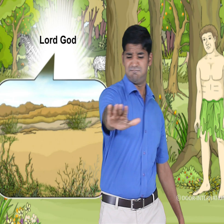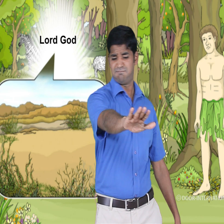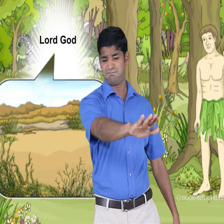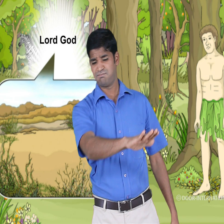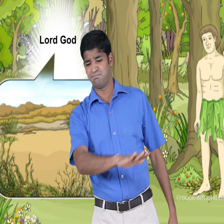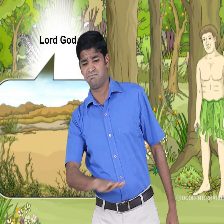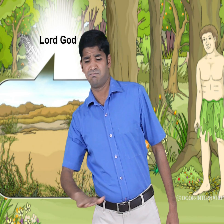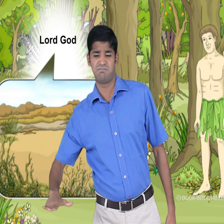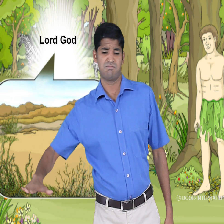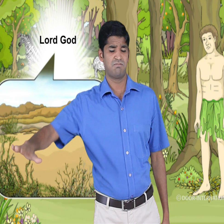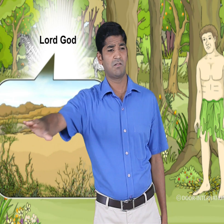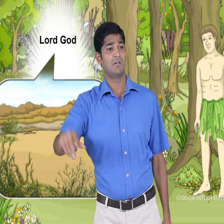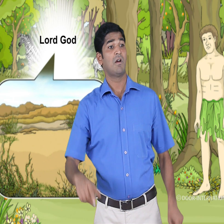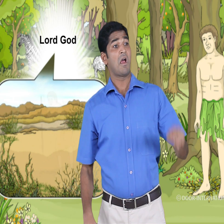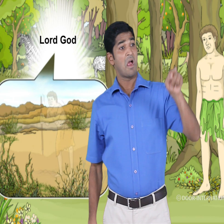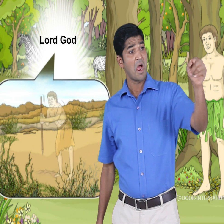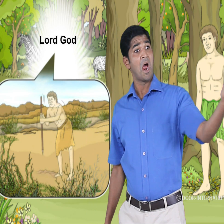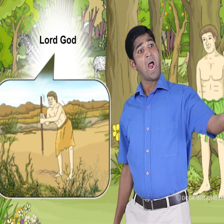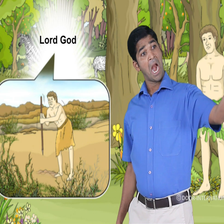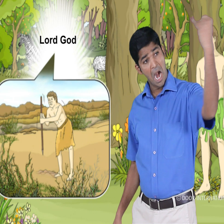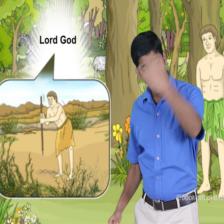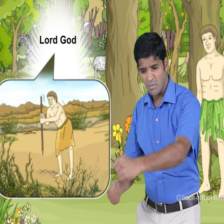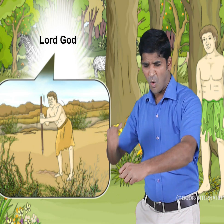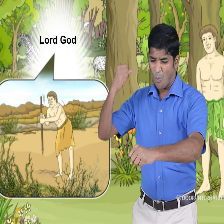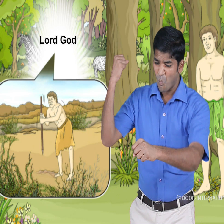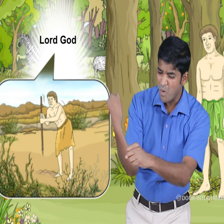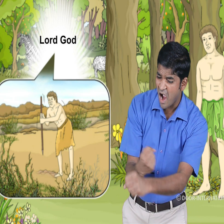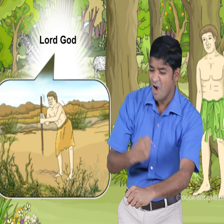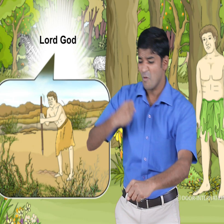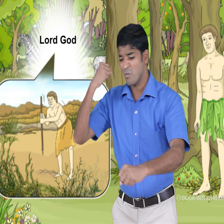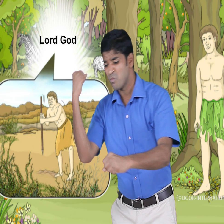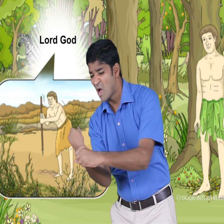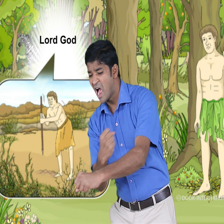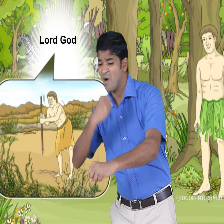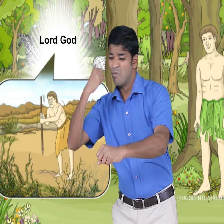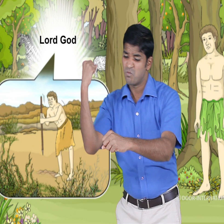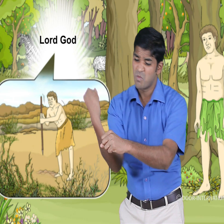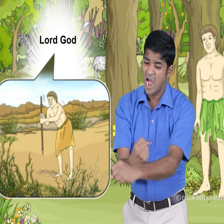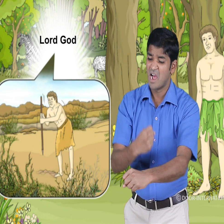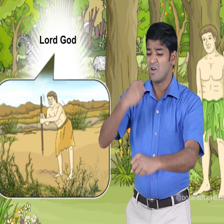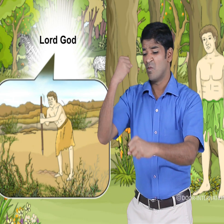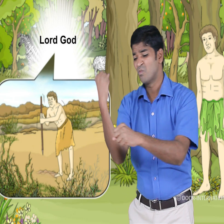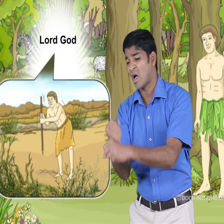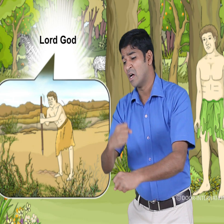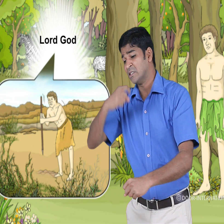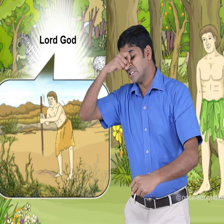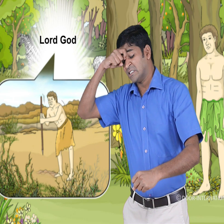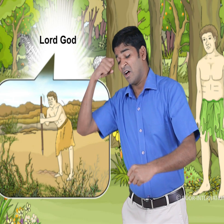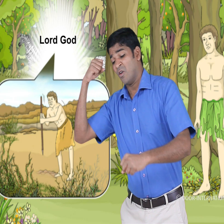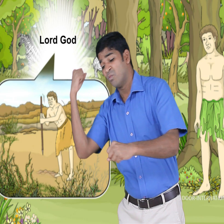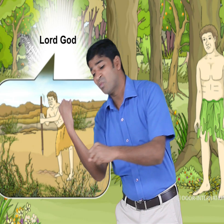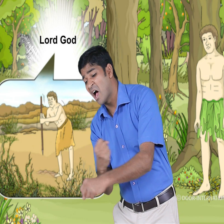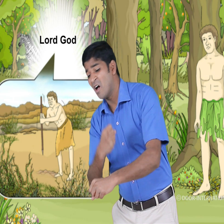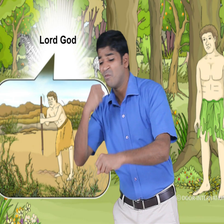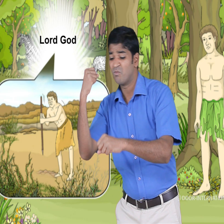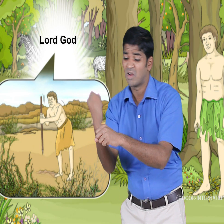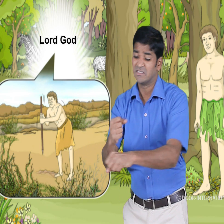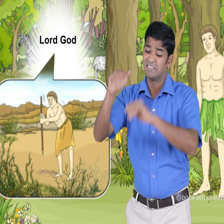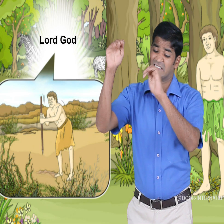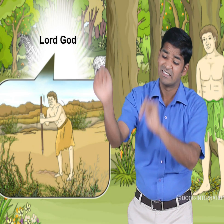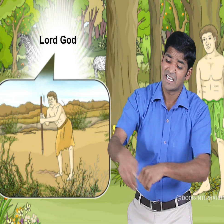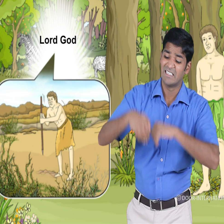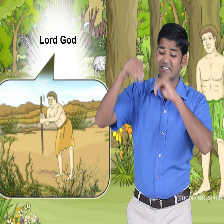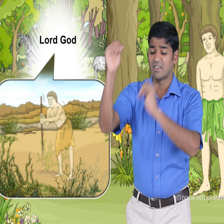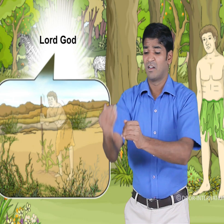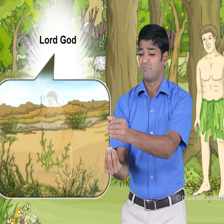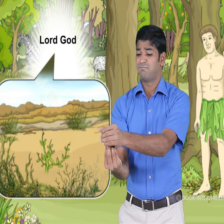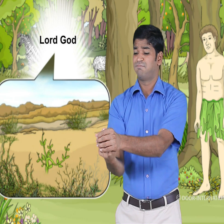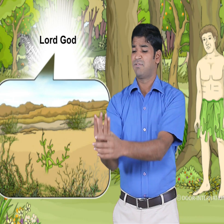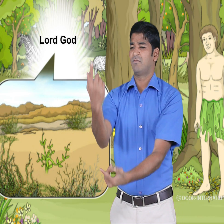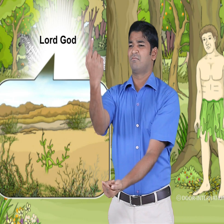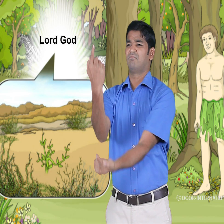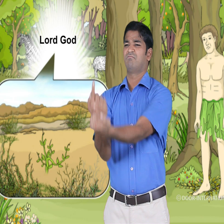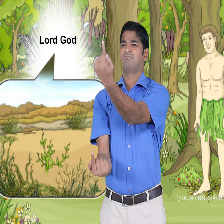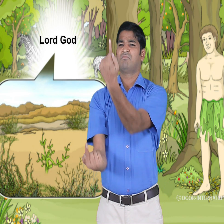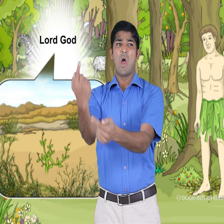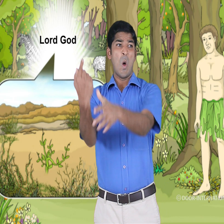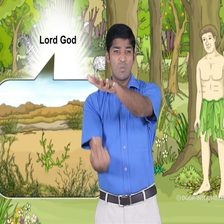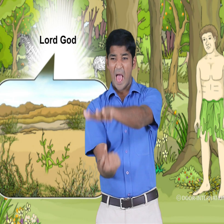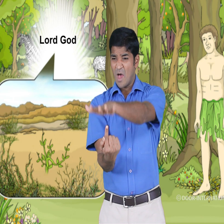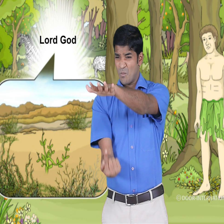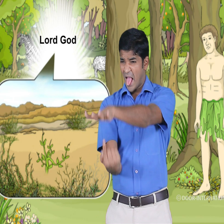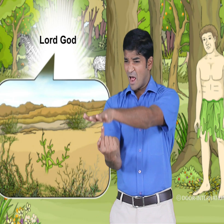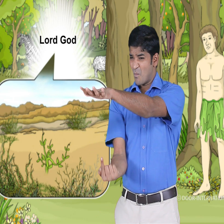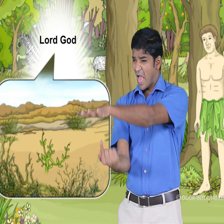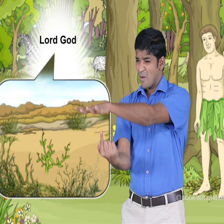through toil you will eat of it all the days of your life.